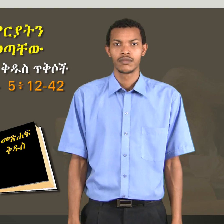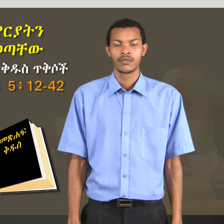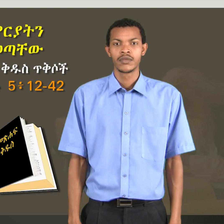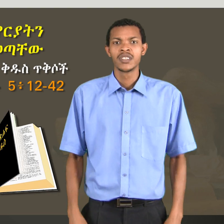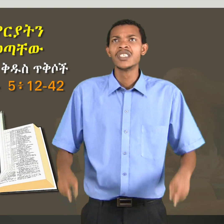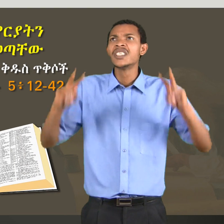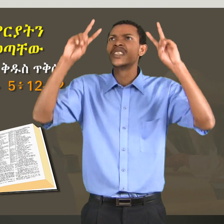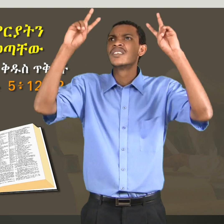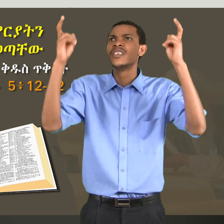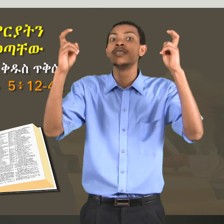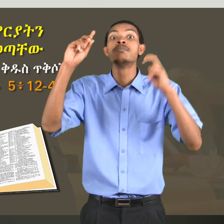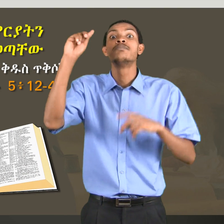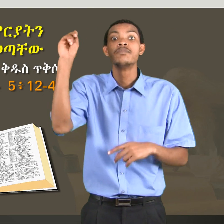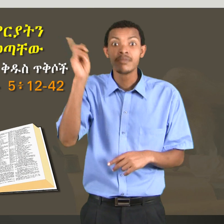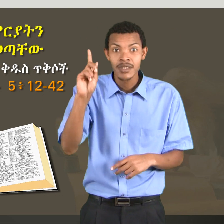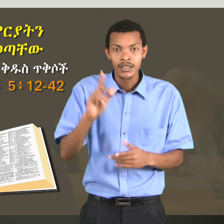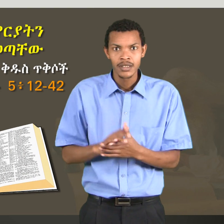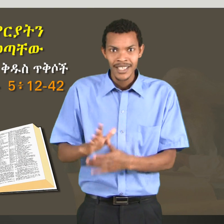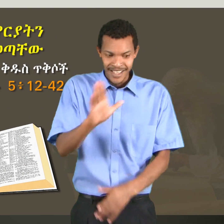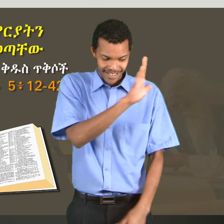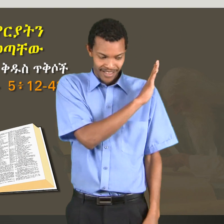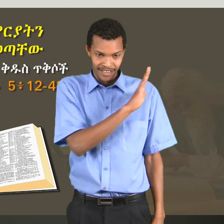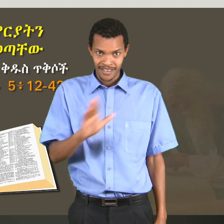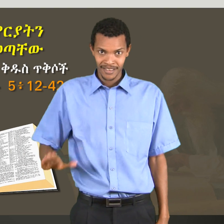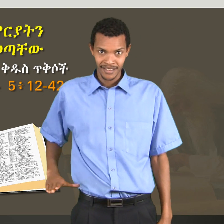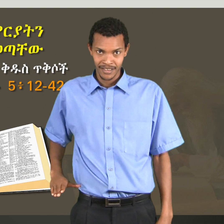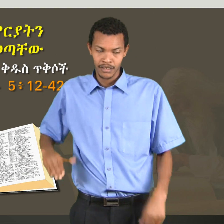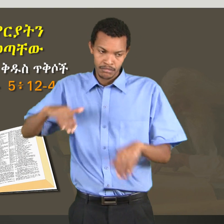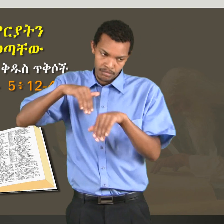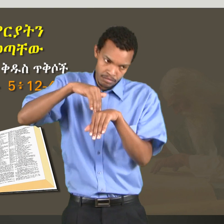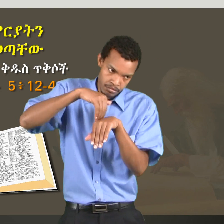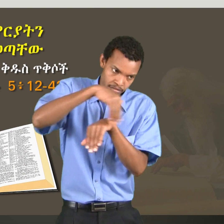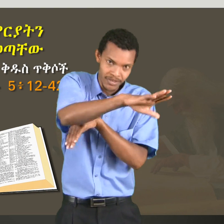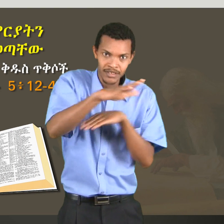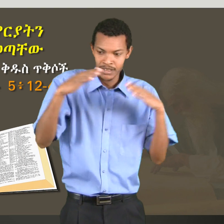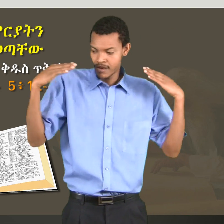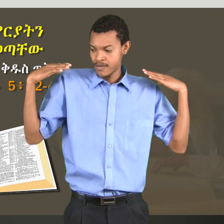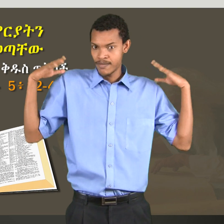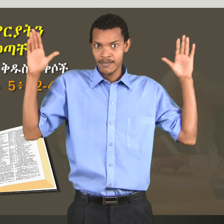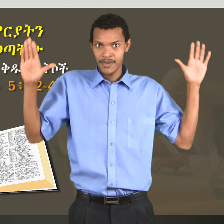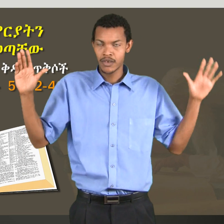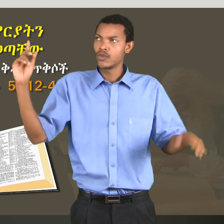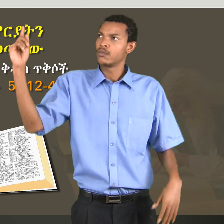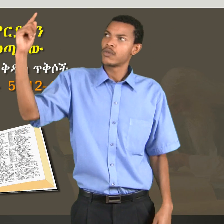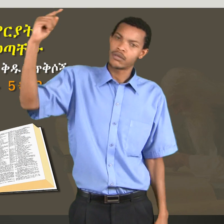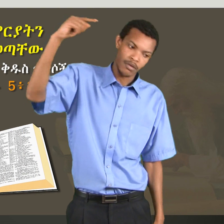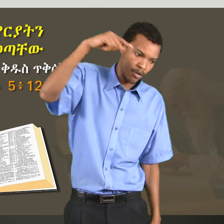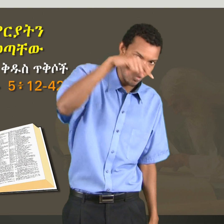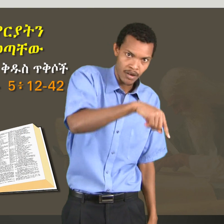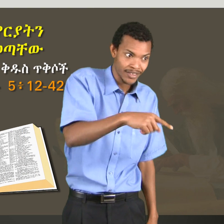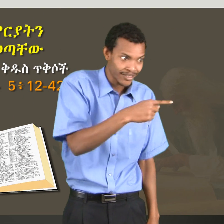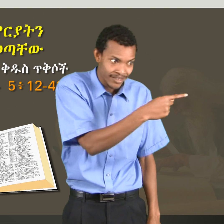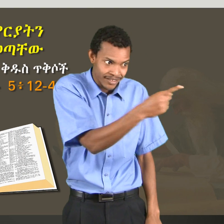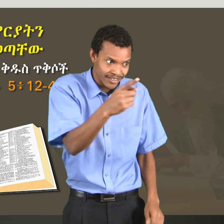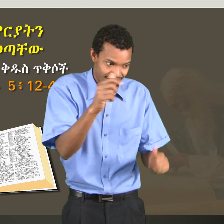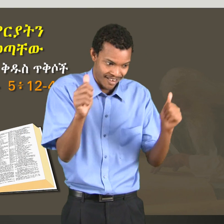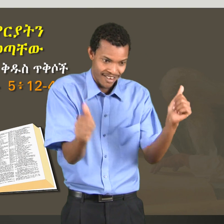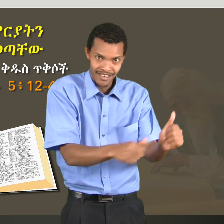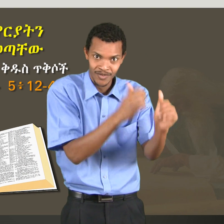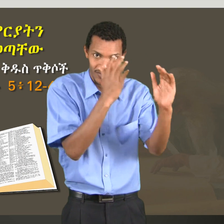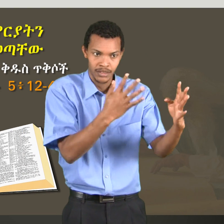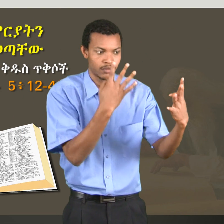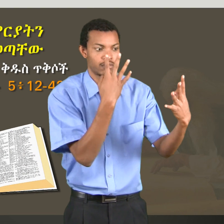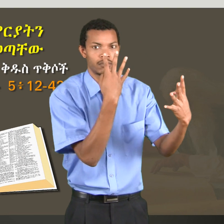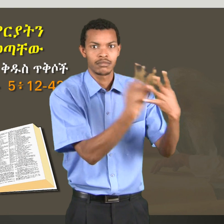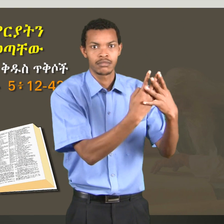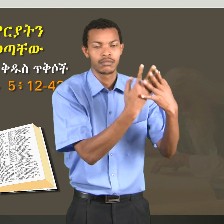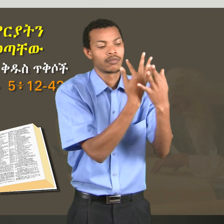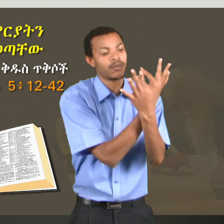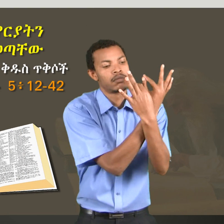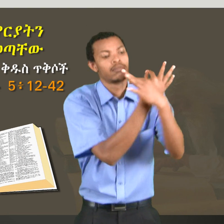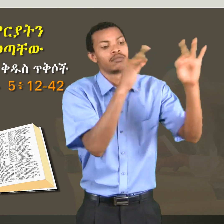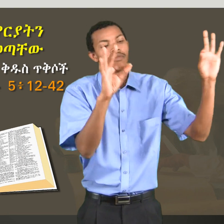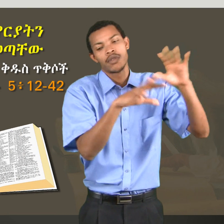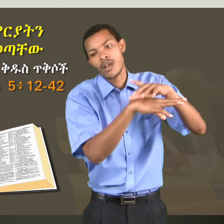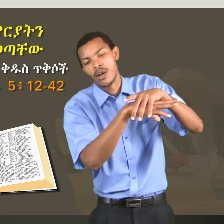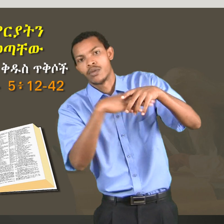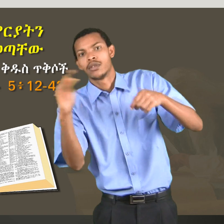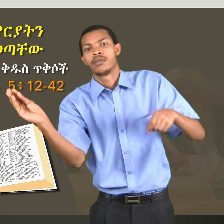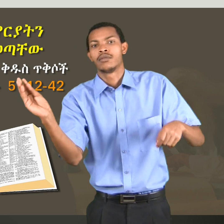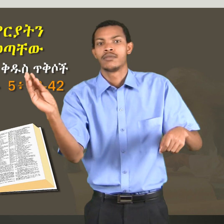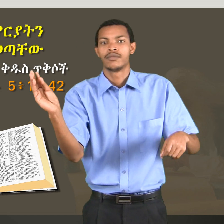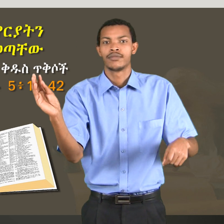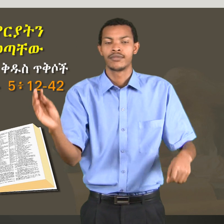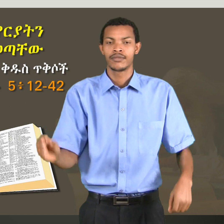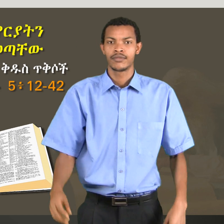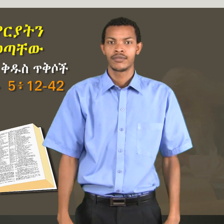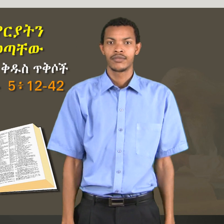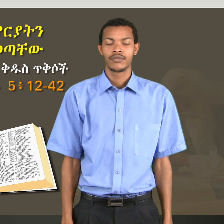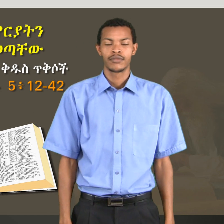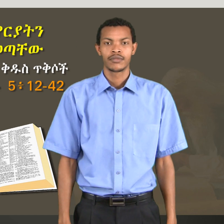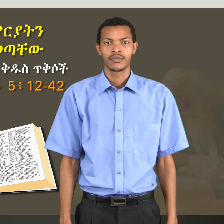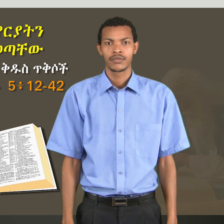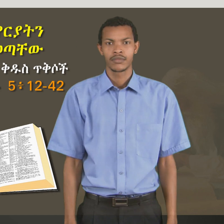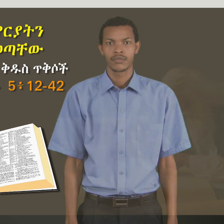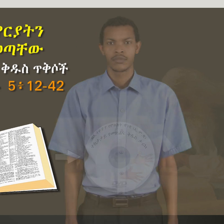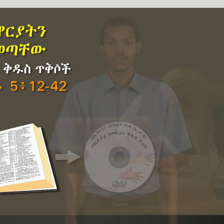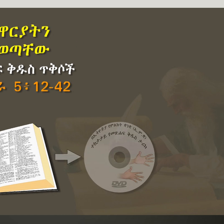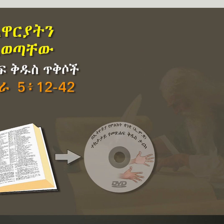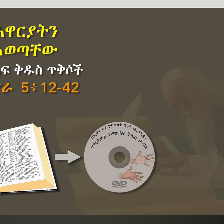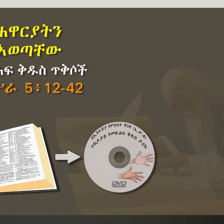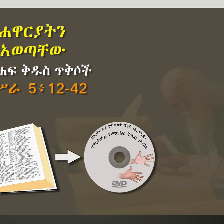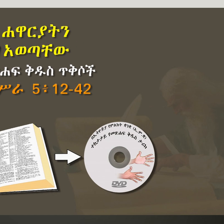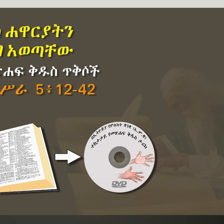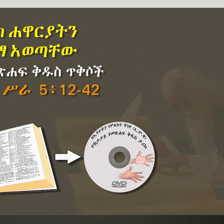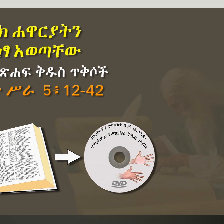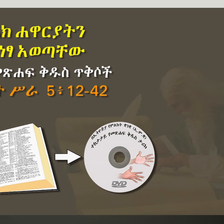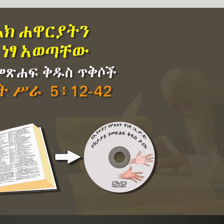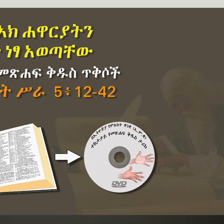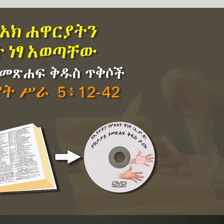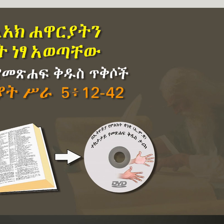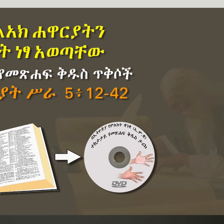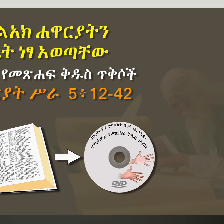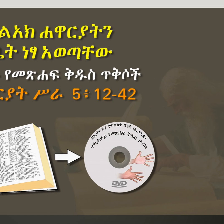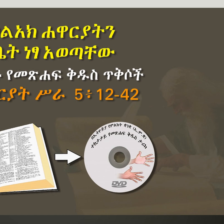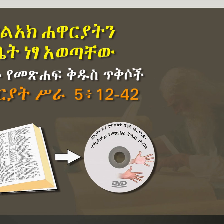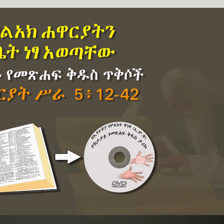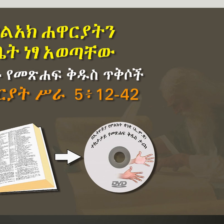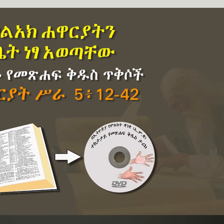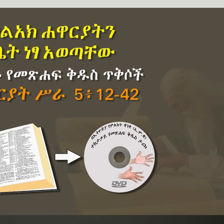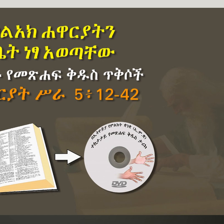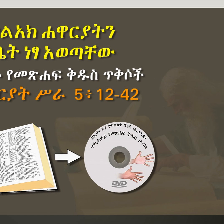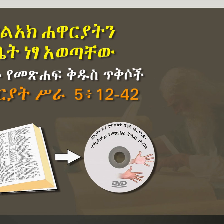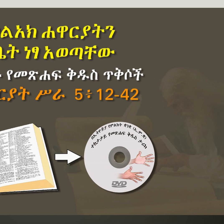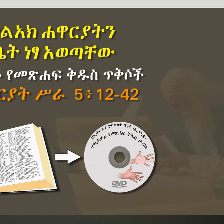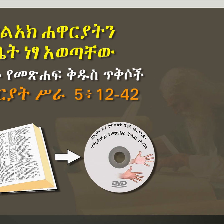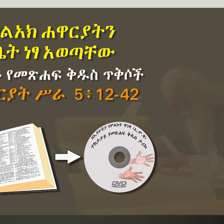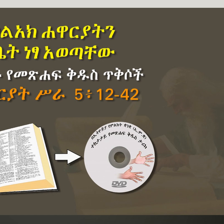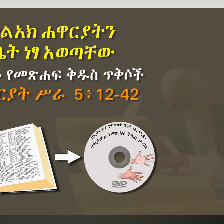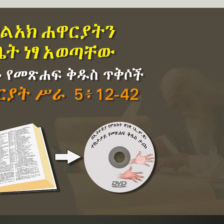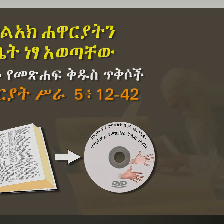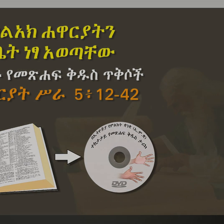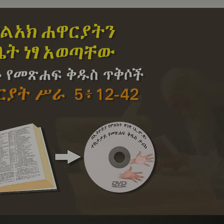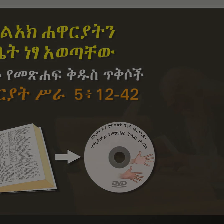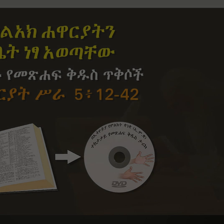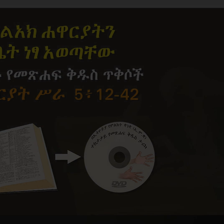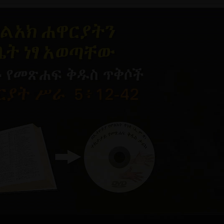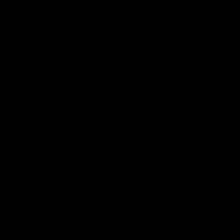The Lord's angel frees the apostles from prison